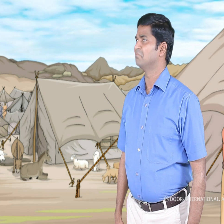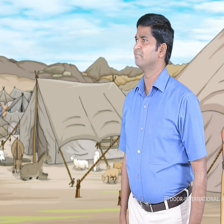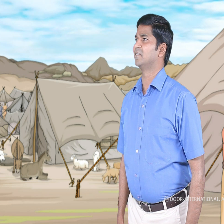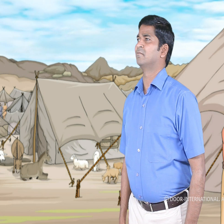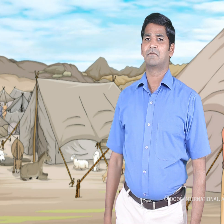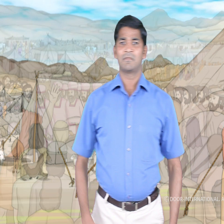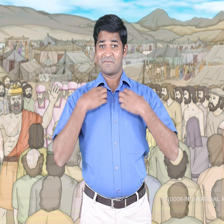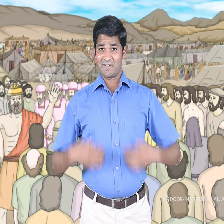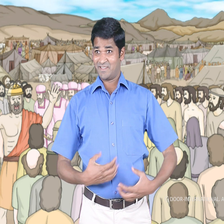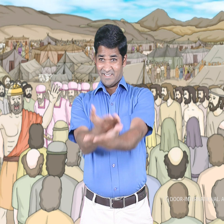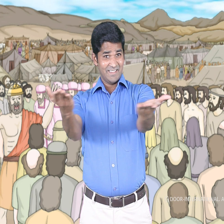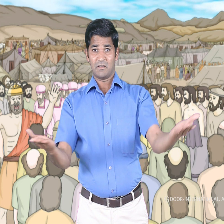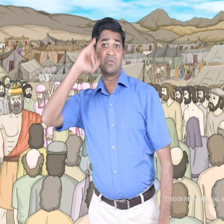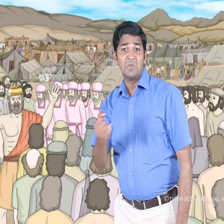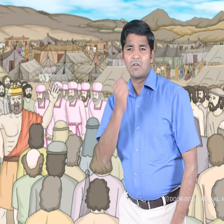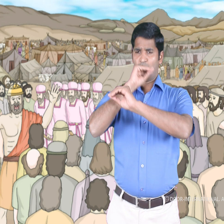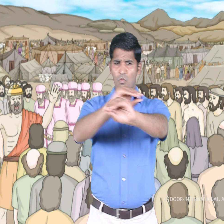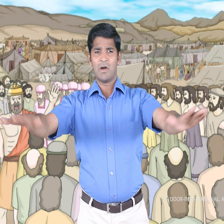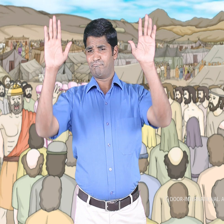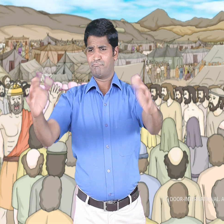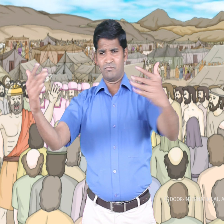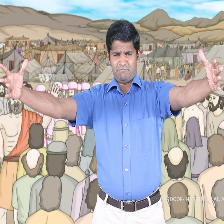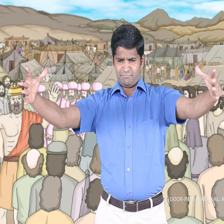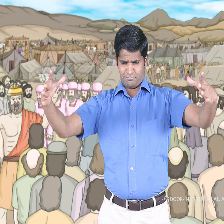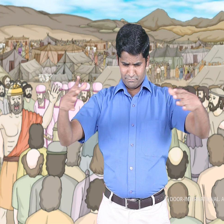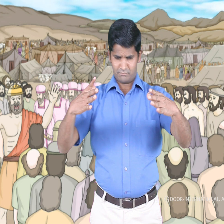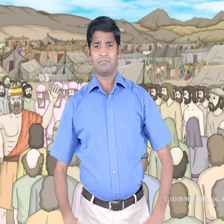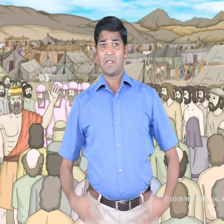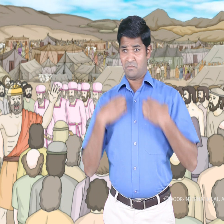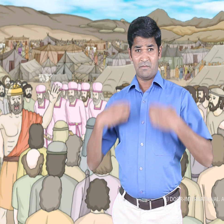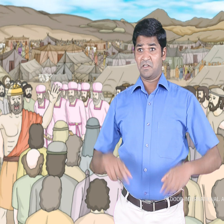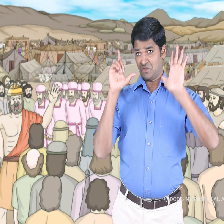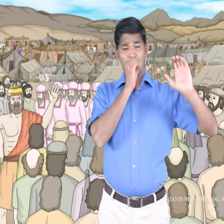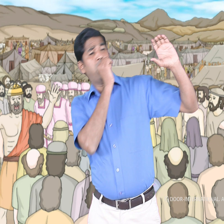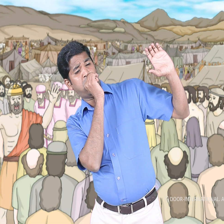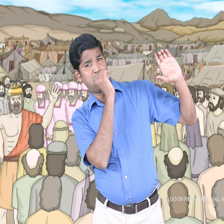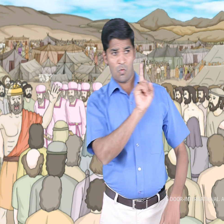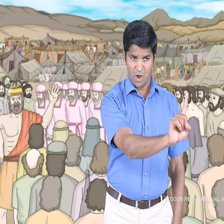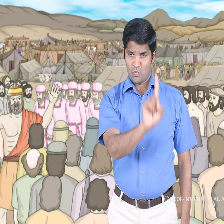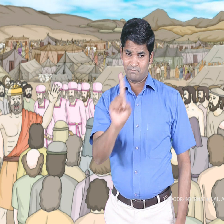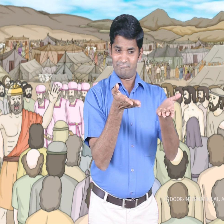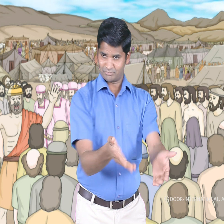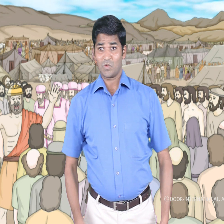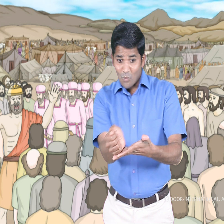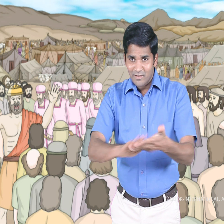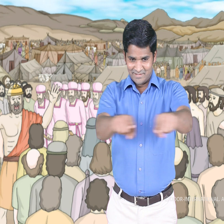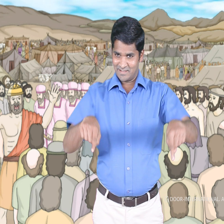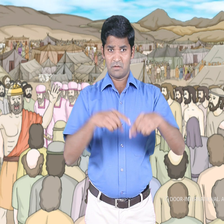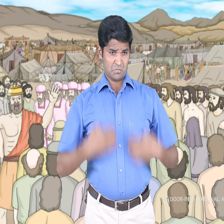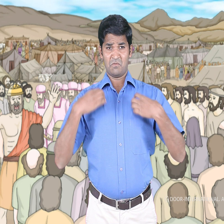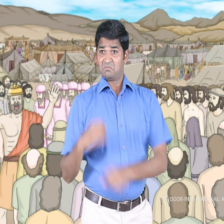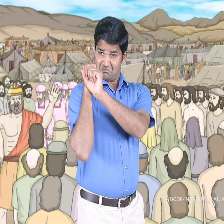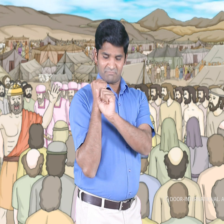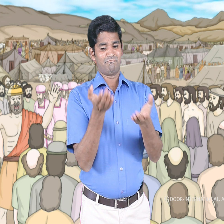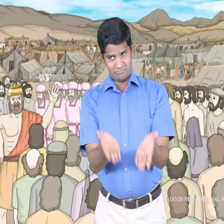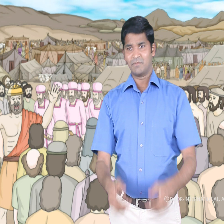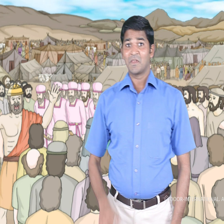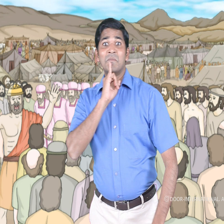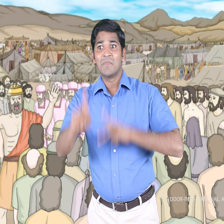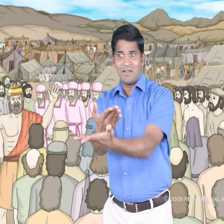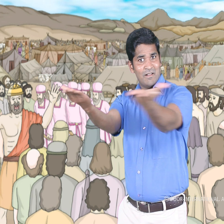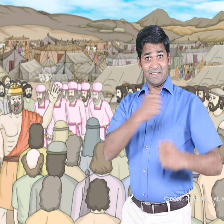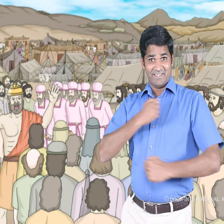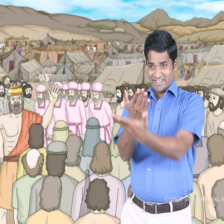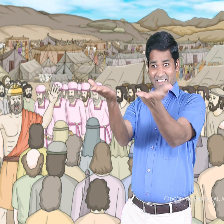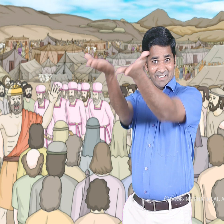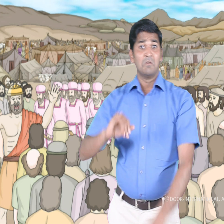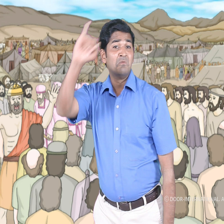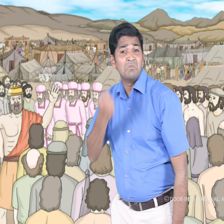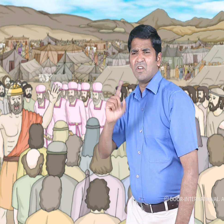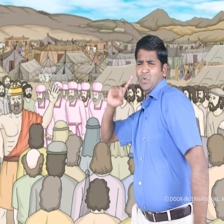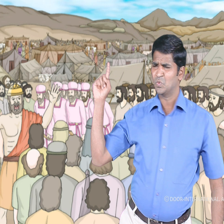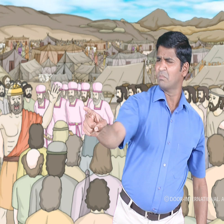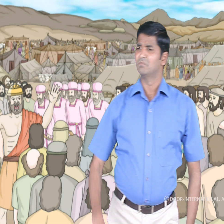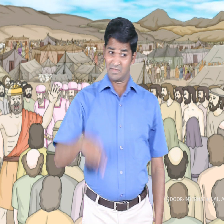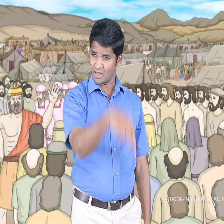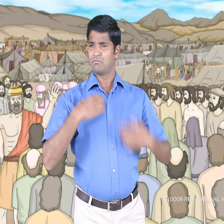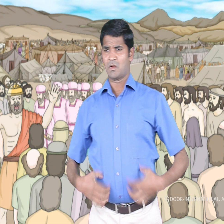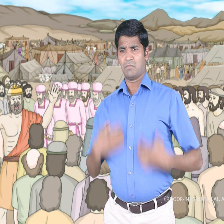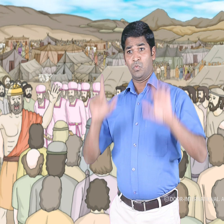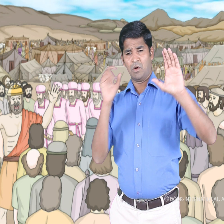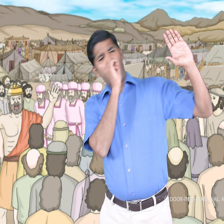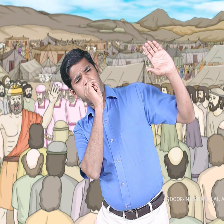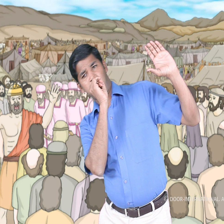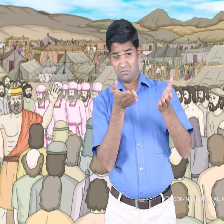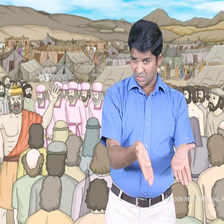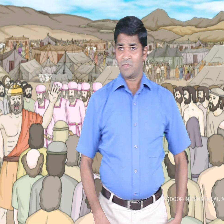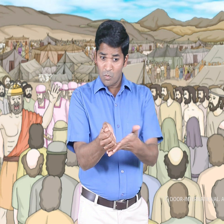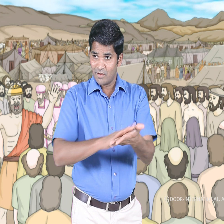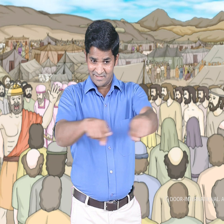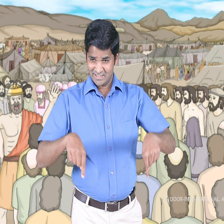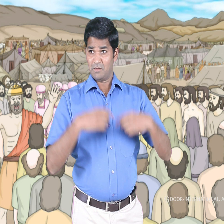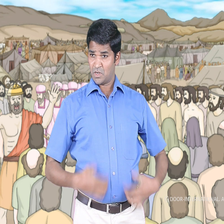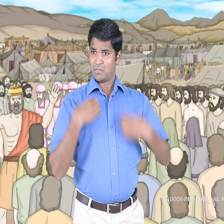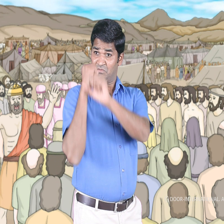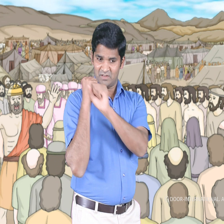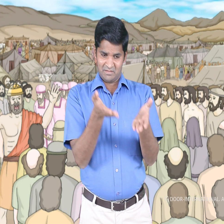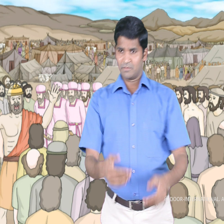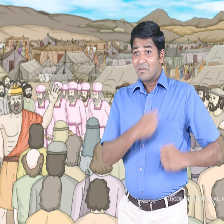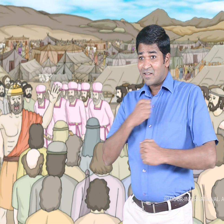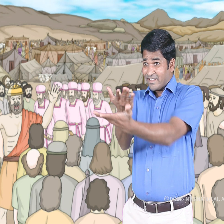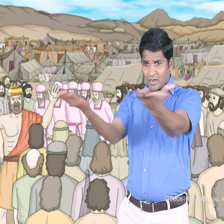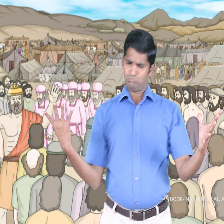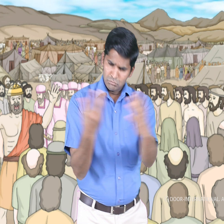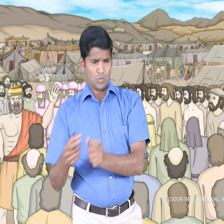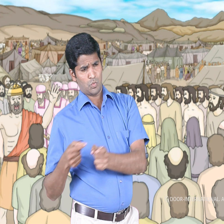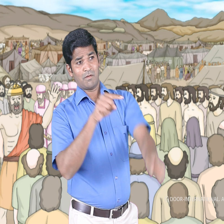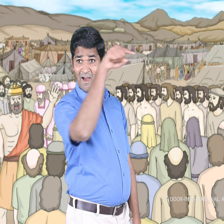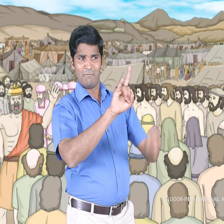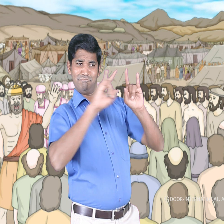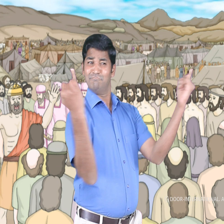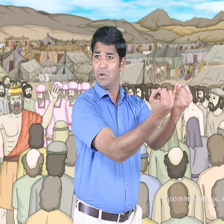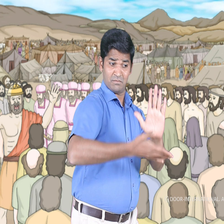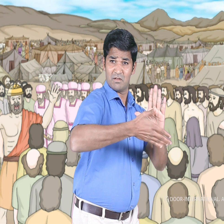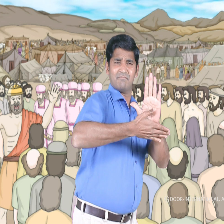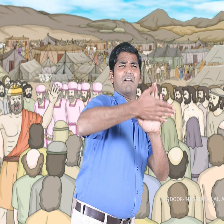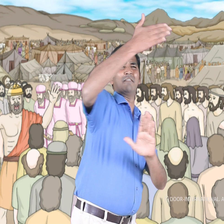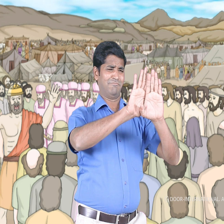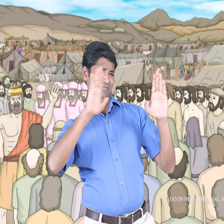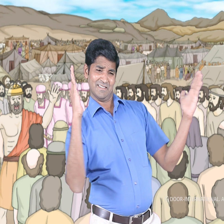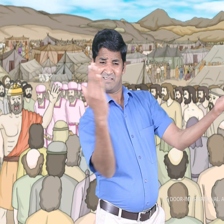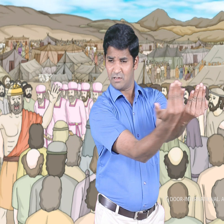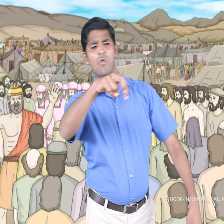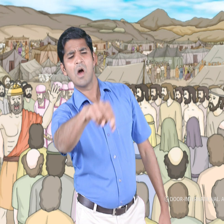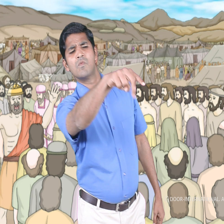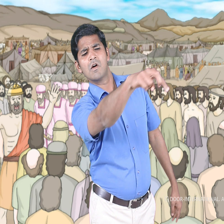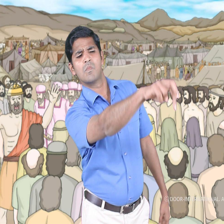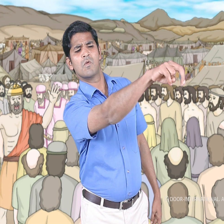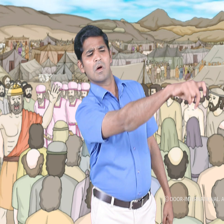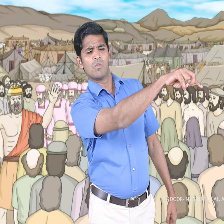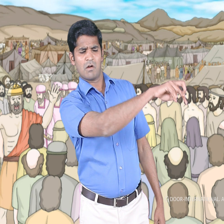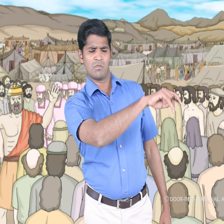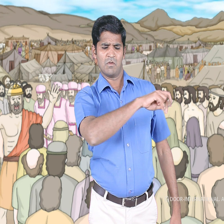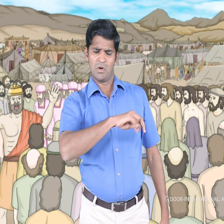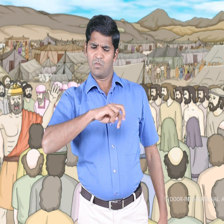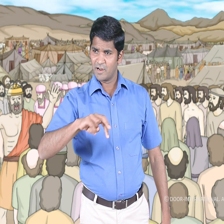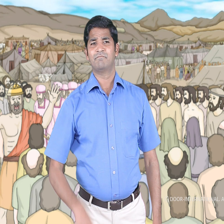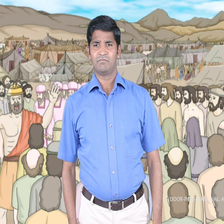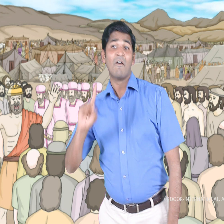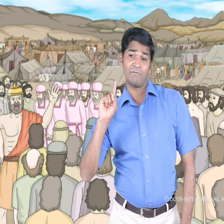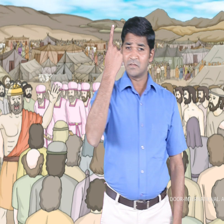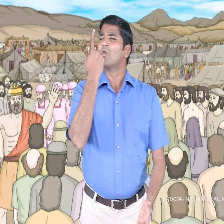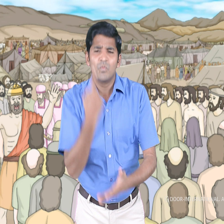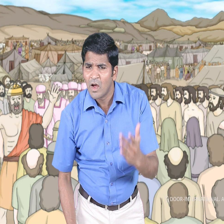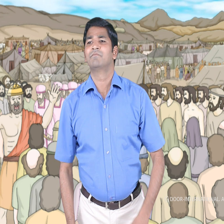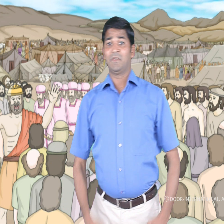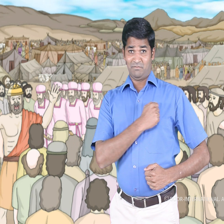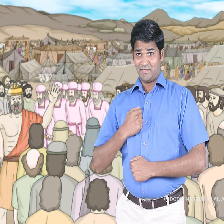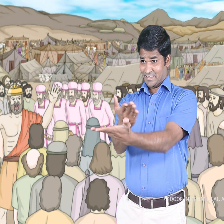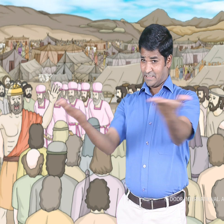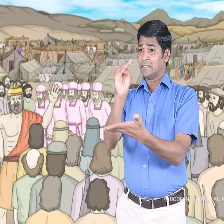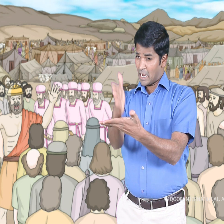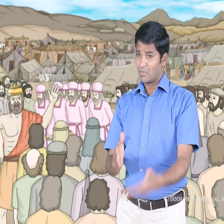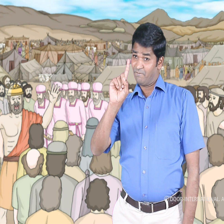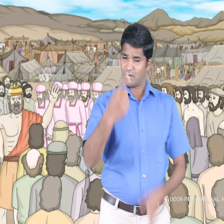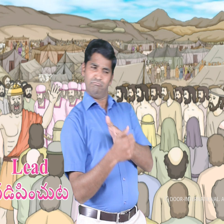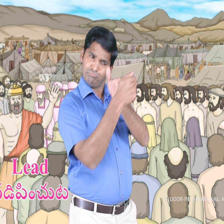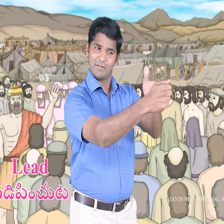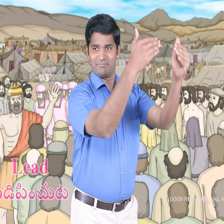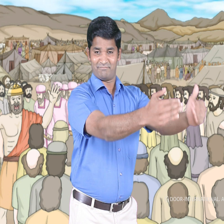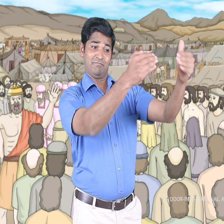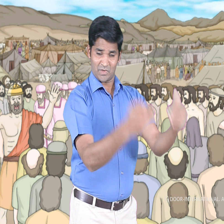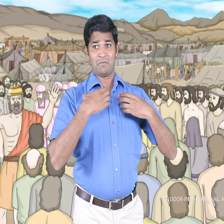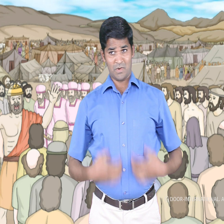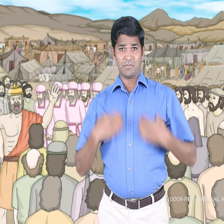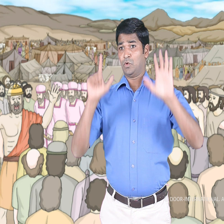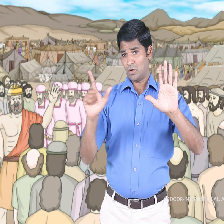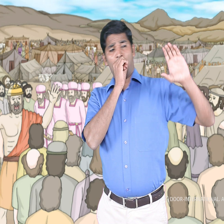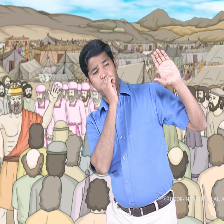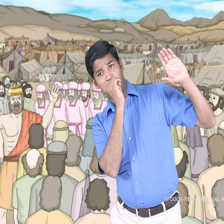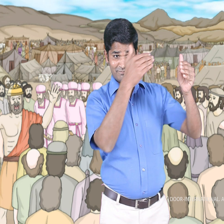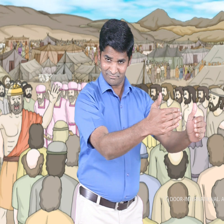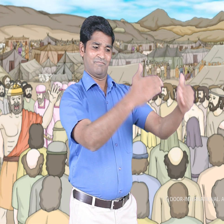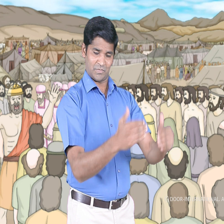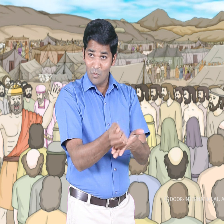So Joshua son of Nun summoned the priests and said, “Take up the ark of the covenant and have seven priests carry seven rams’ horns in front of the ark of the LORD.”